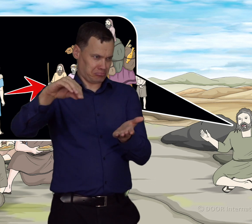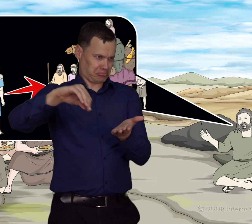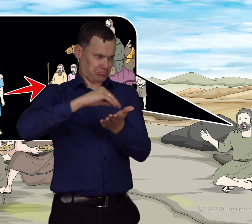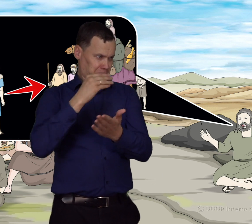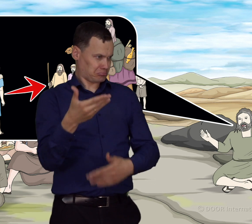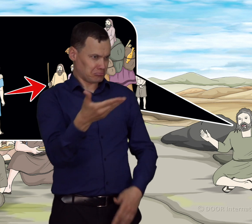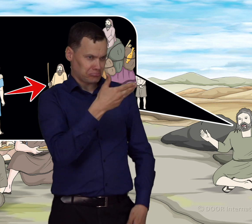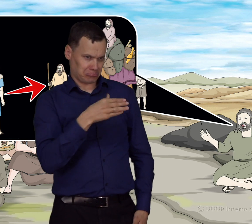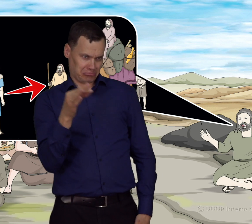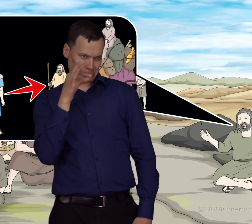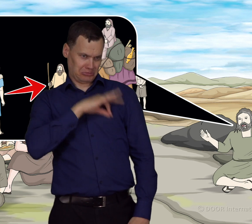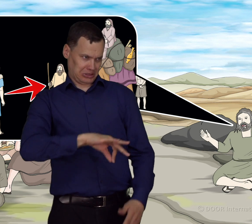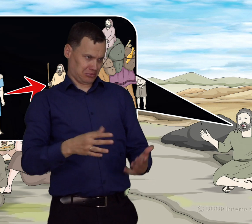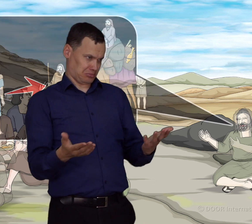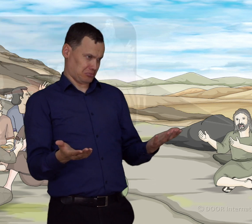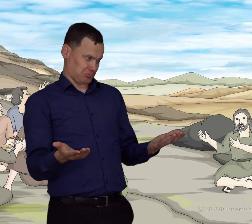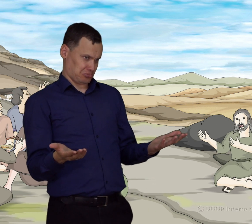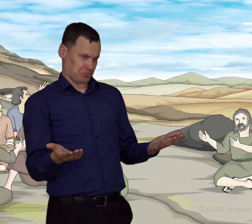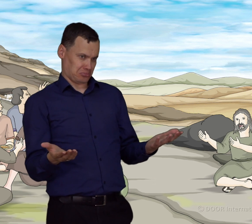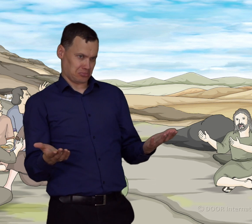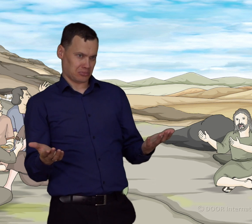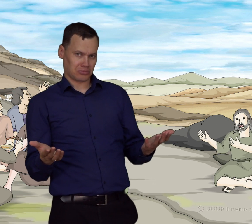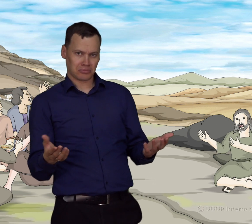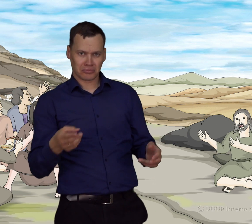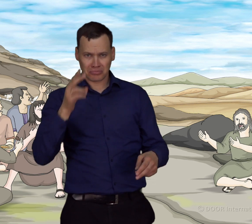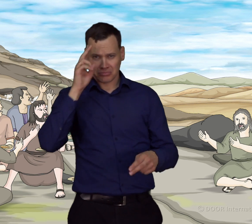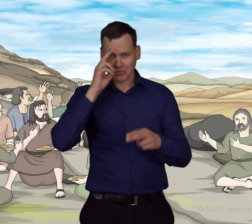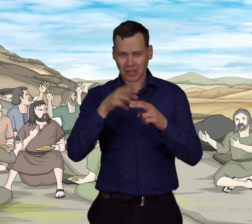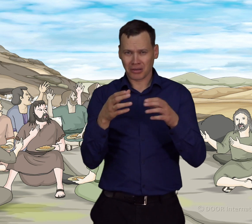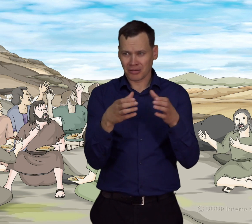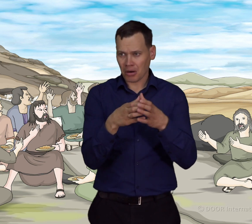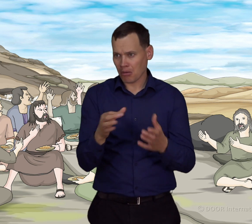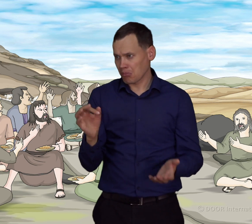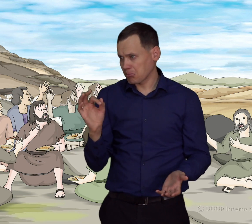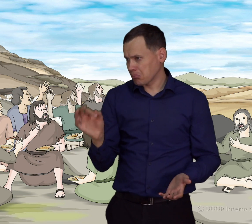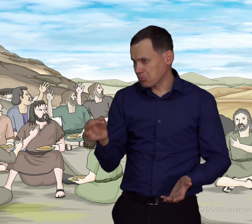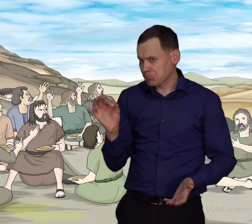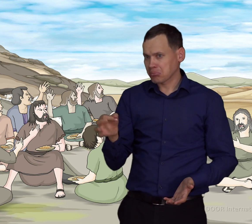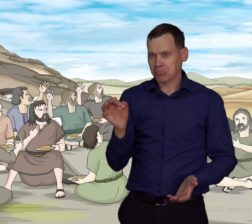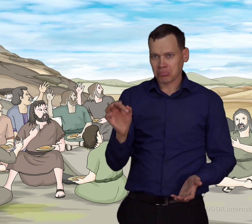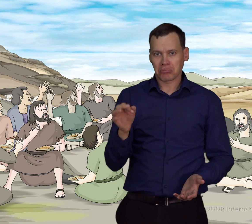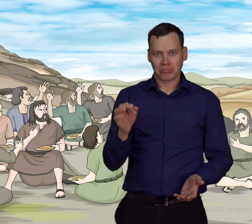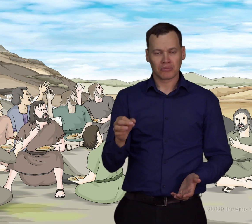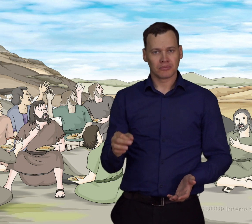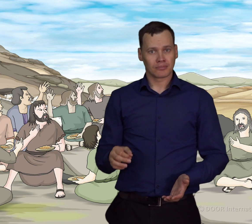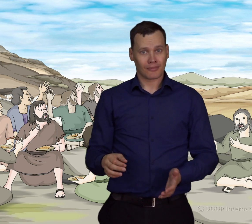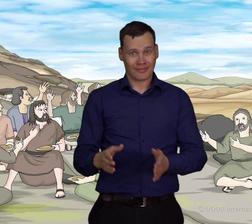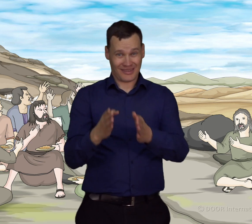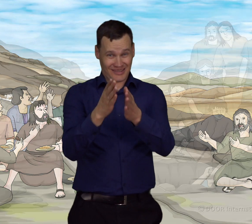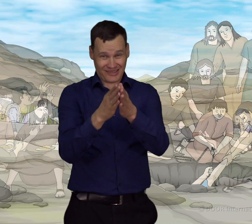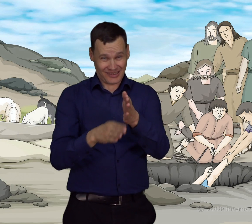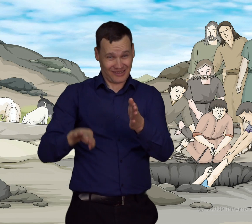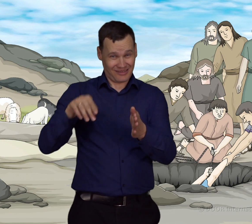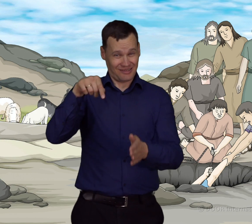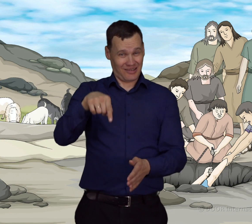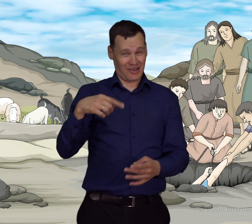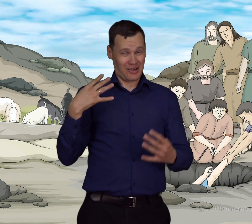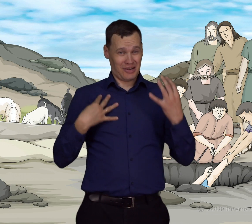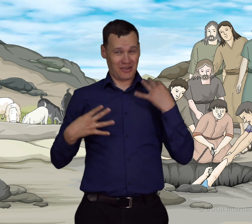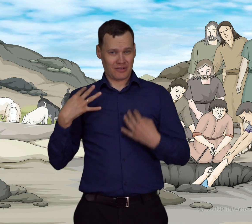And they agreed.